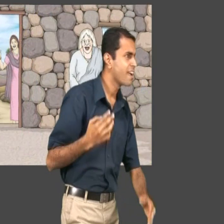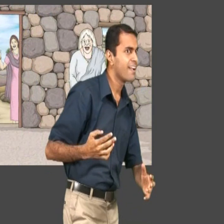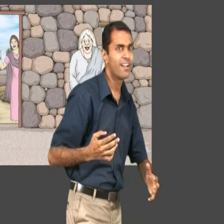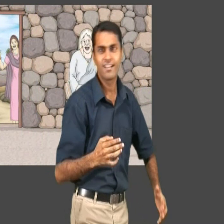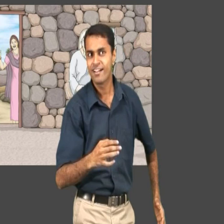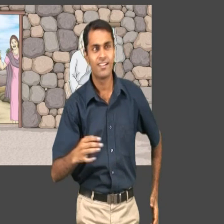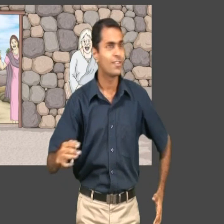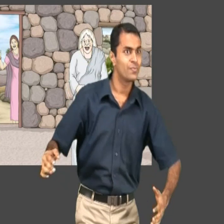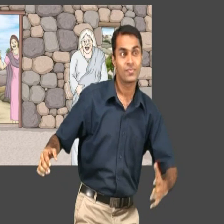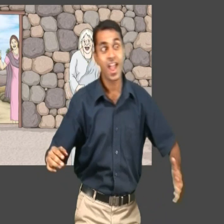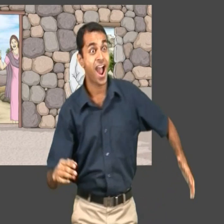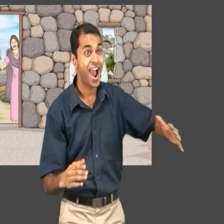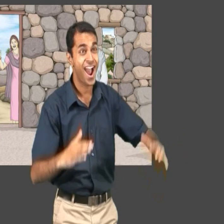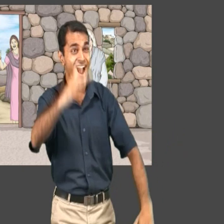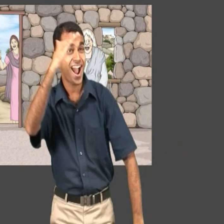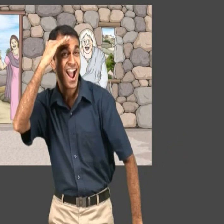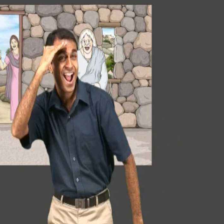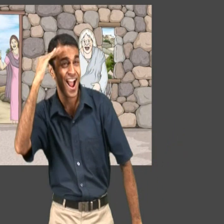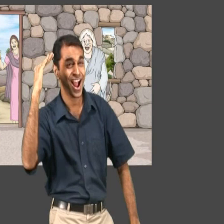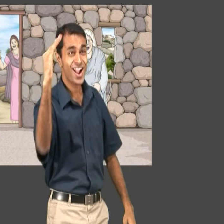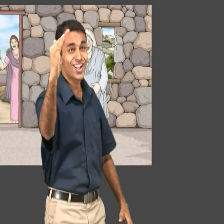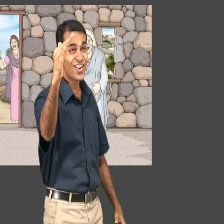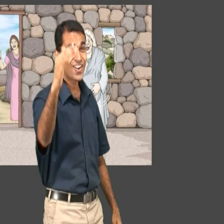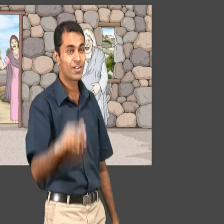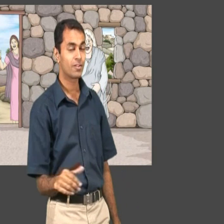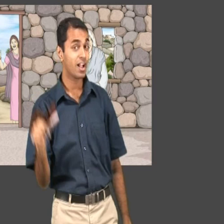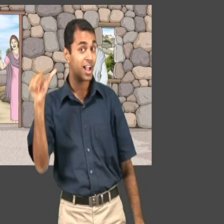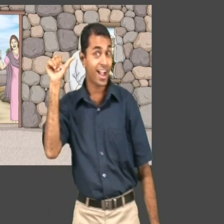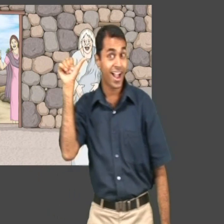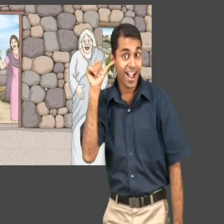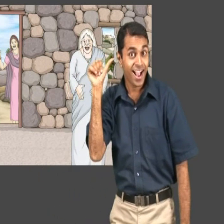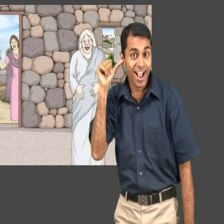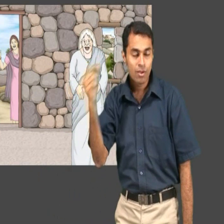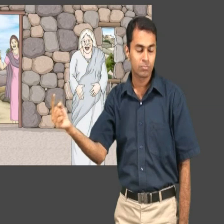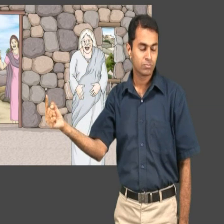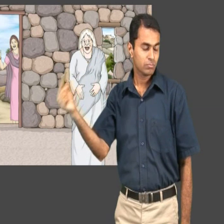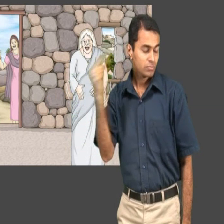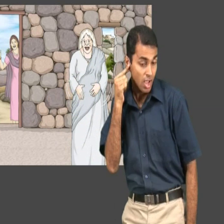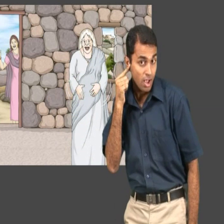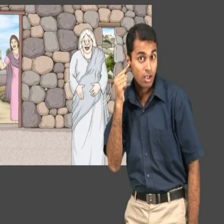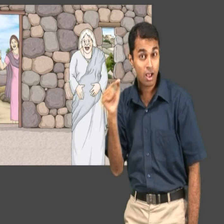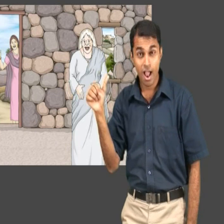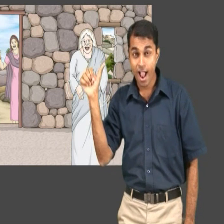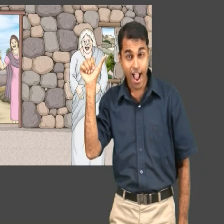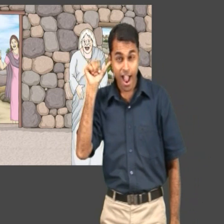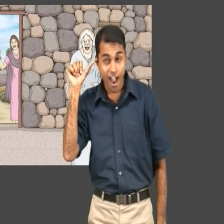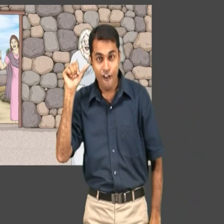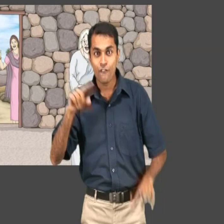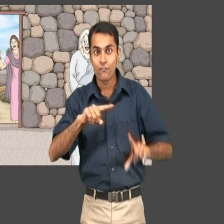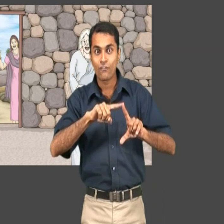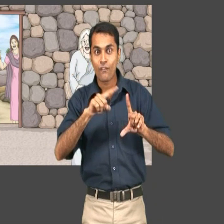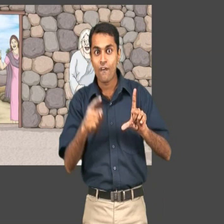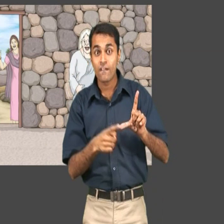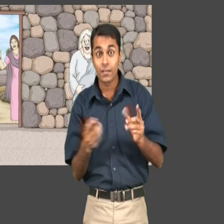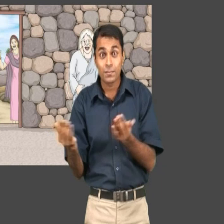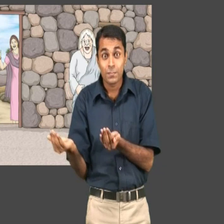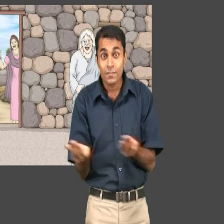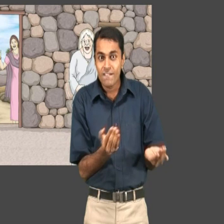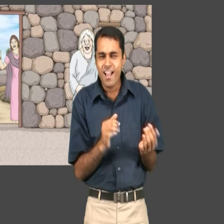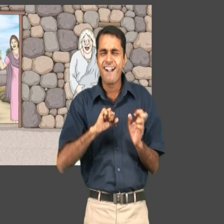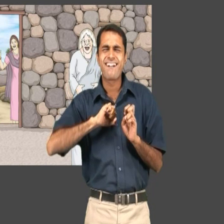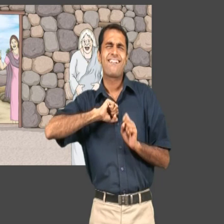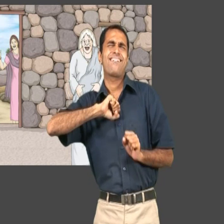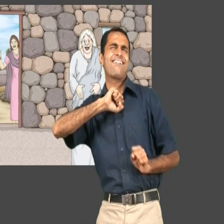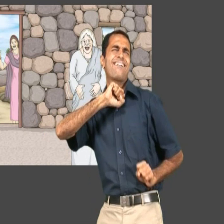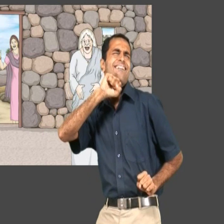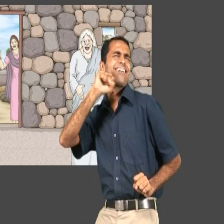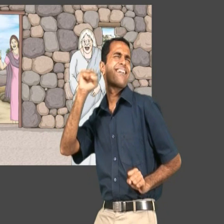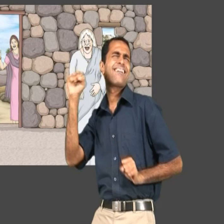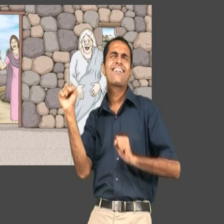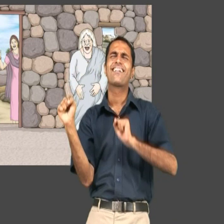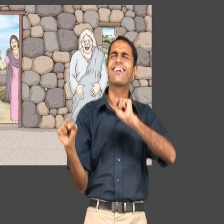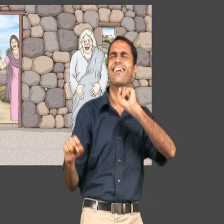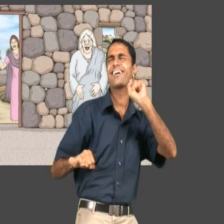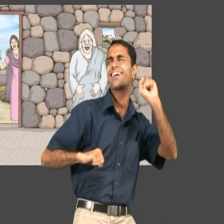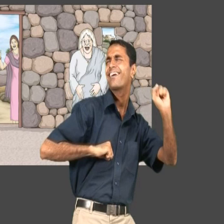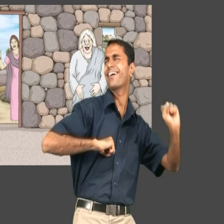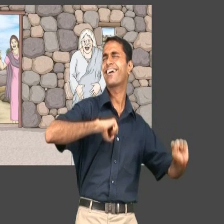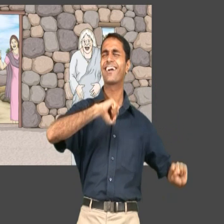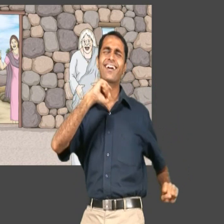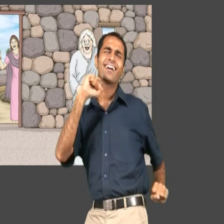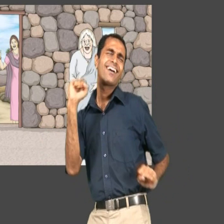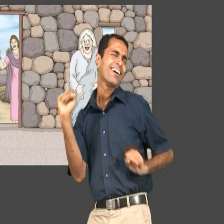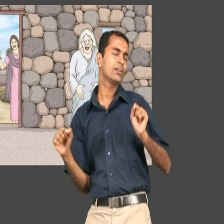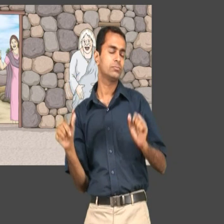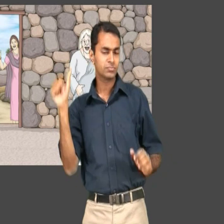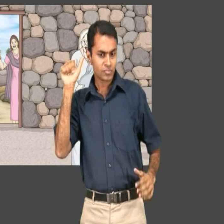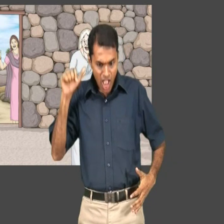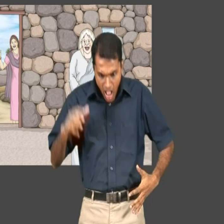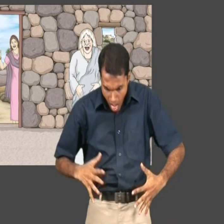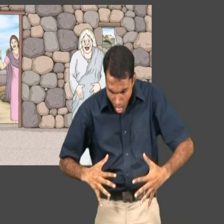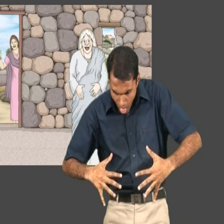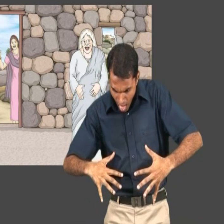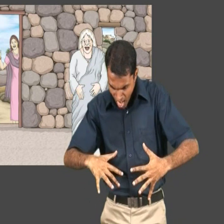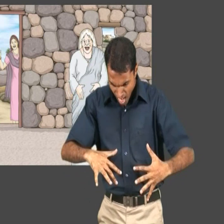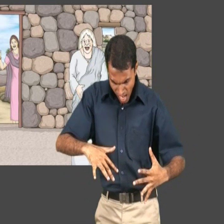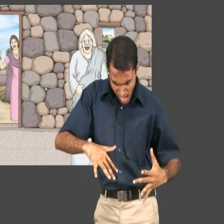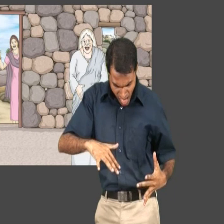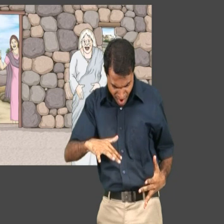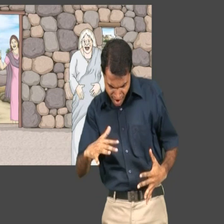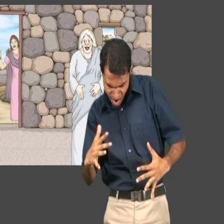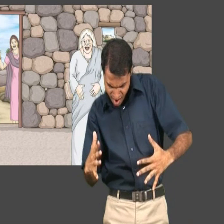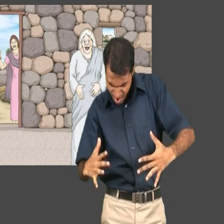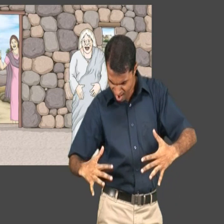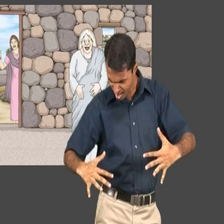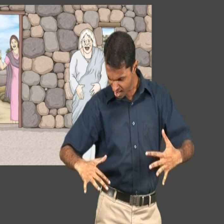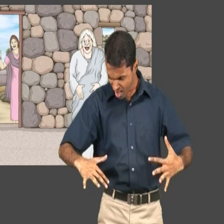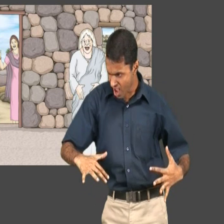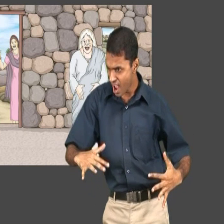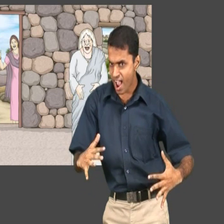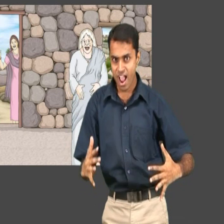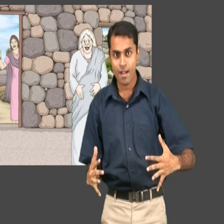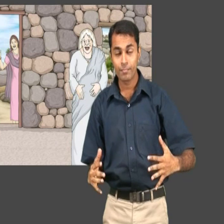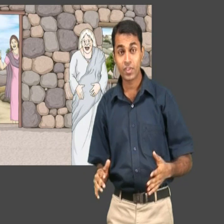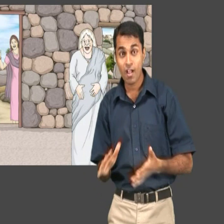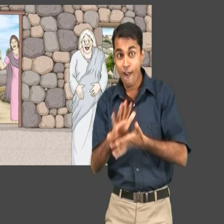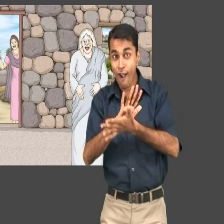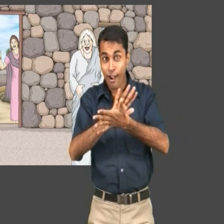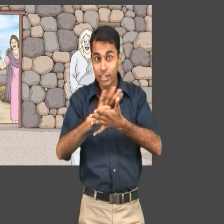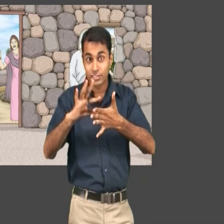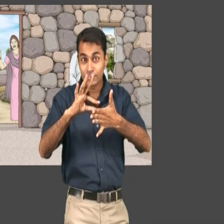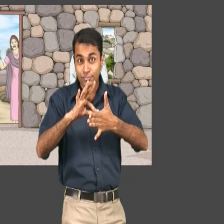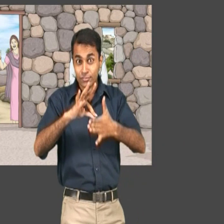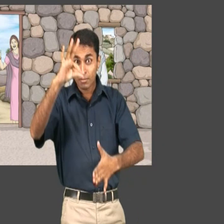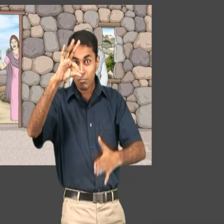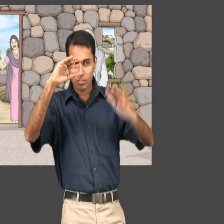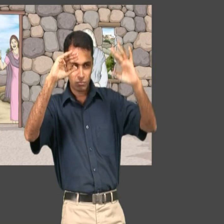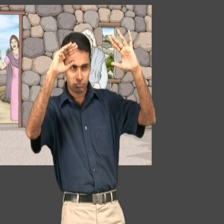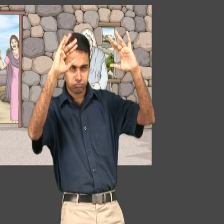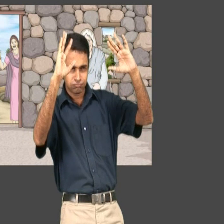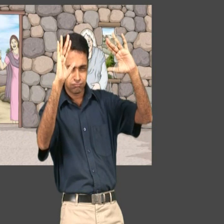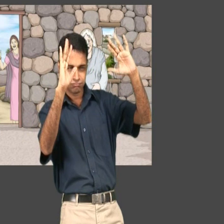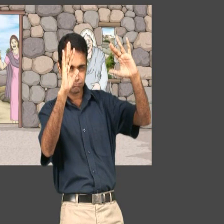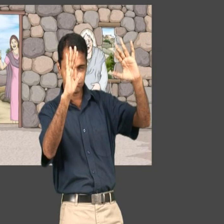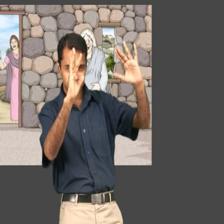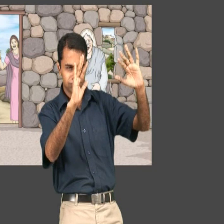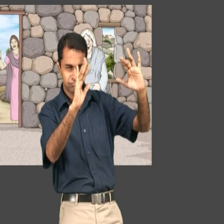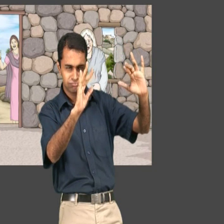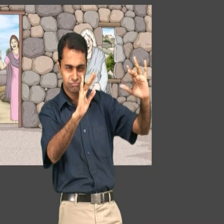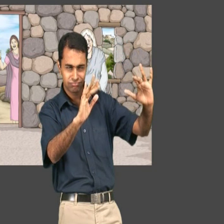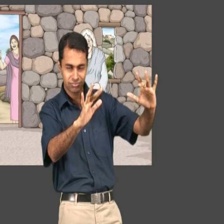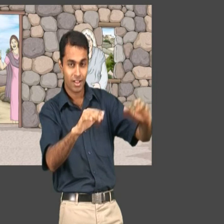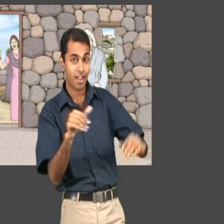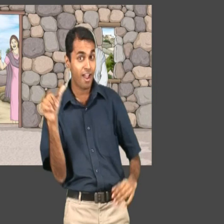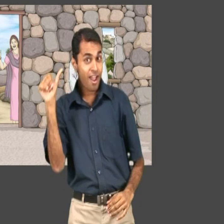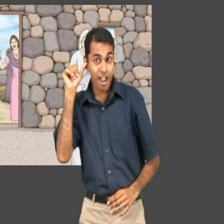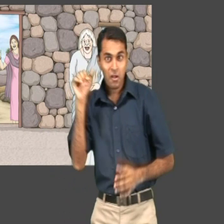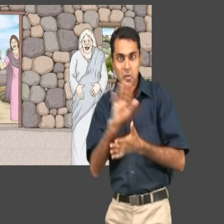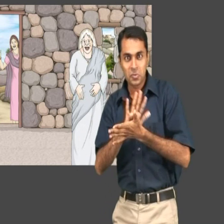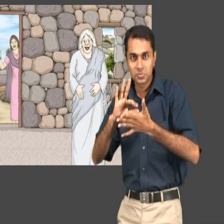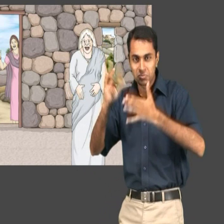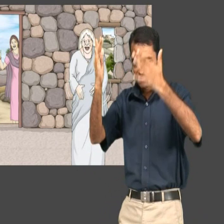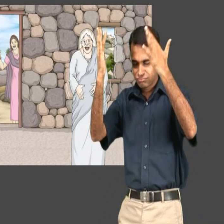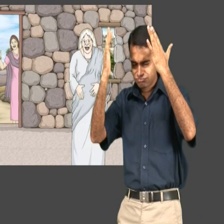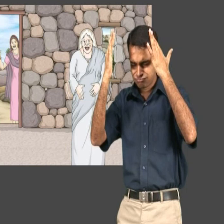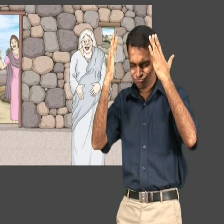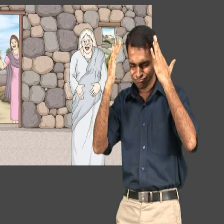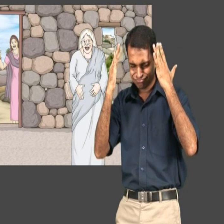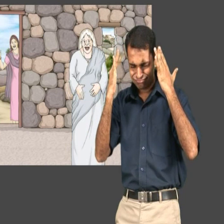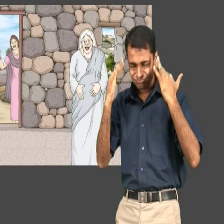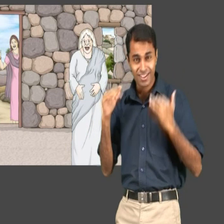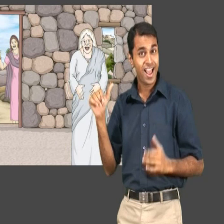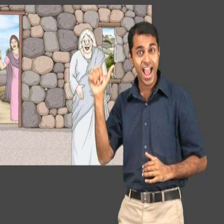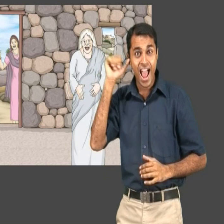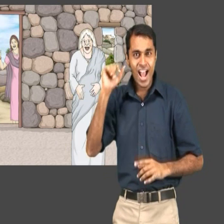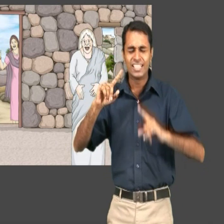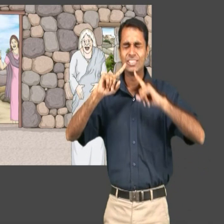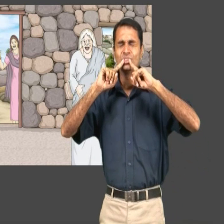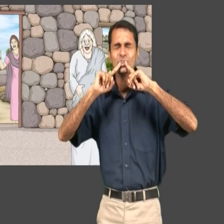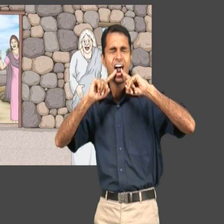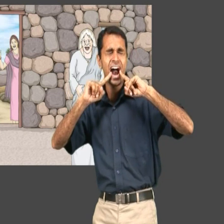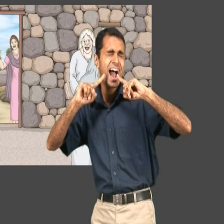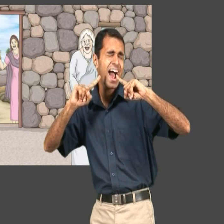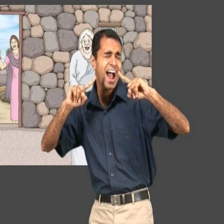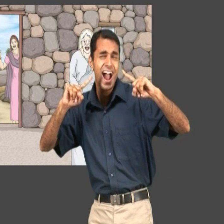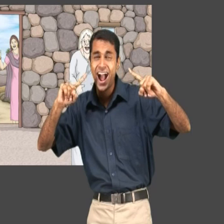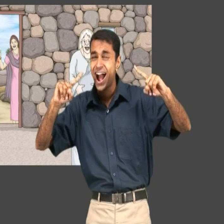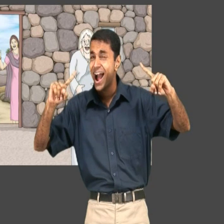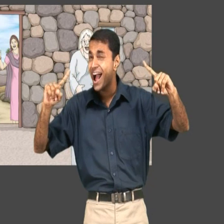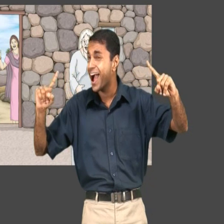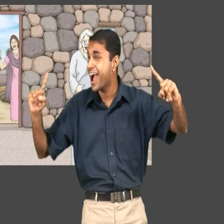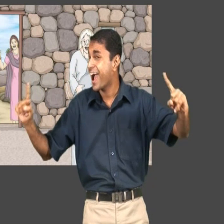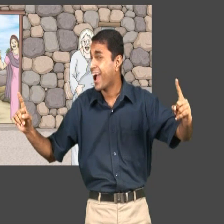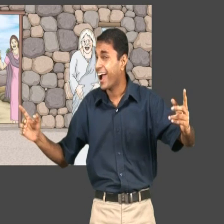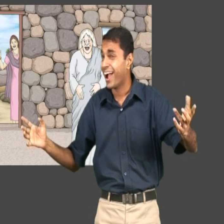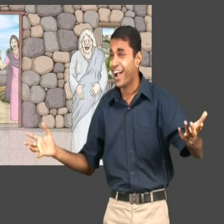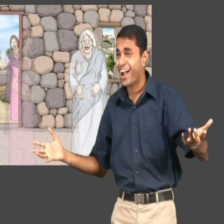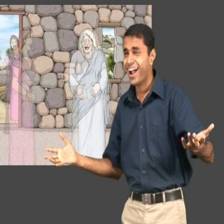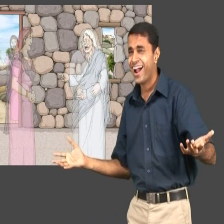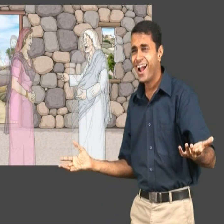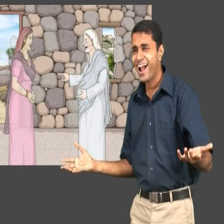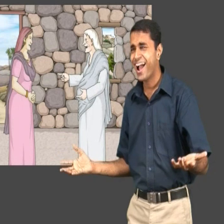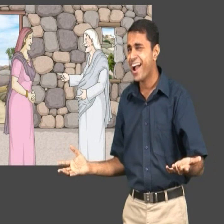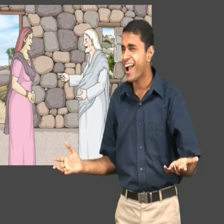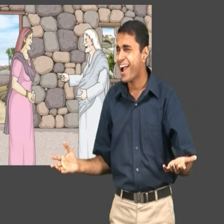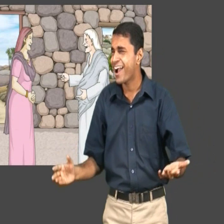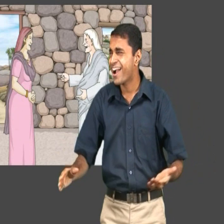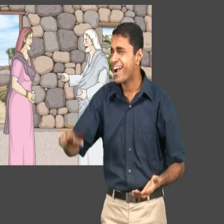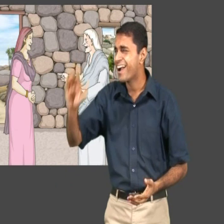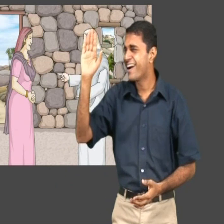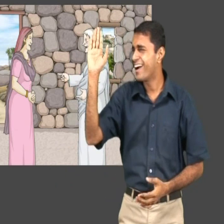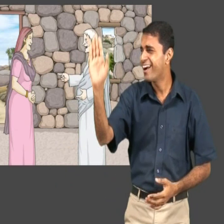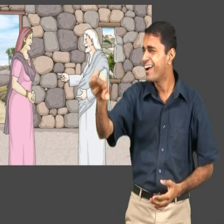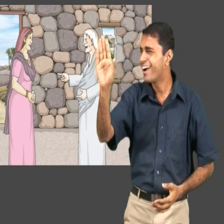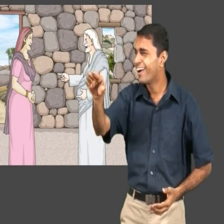When Elizabeth heard Mary’s greeting, the baby leaped in her womb, and Elizabeth was filled with the Holy Spirit.